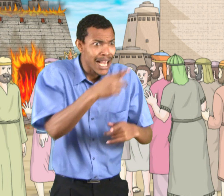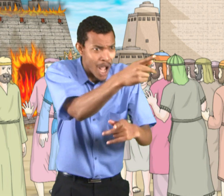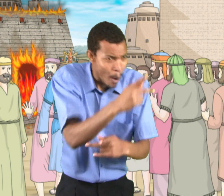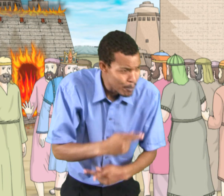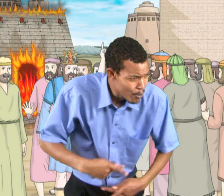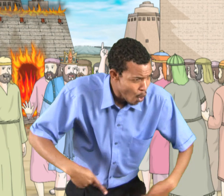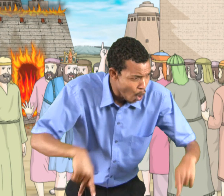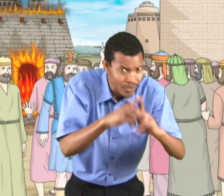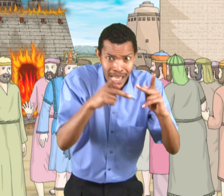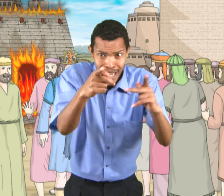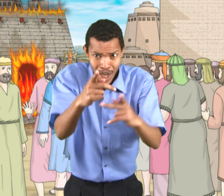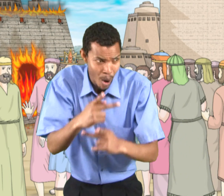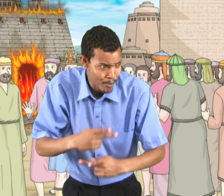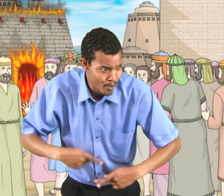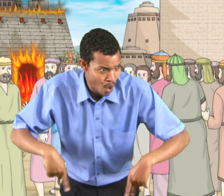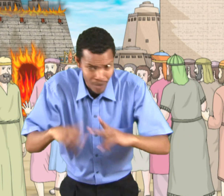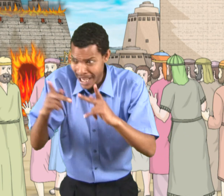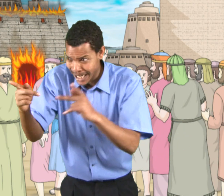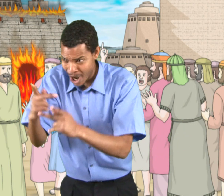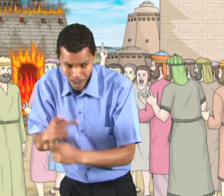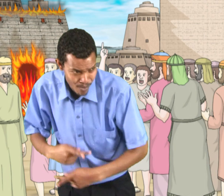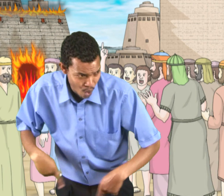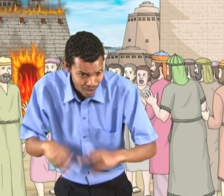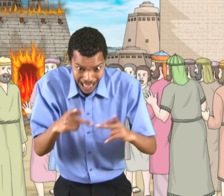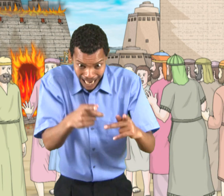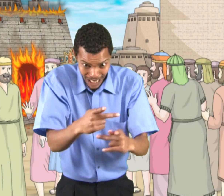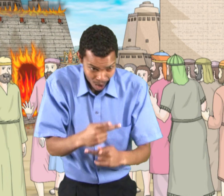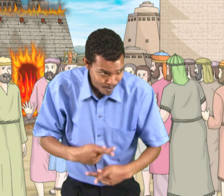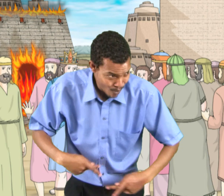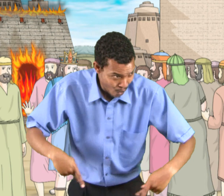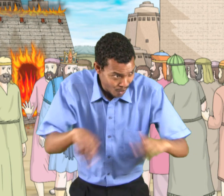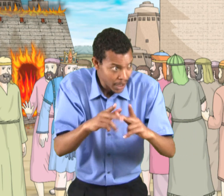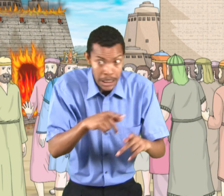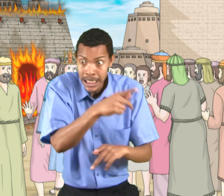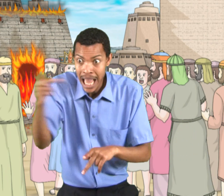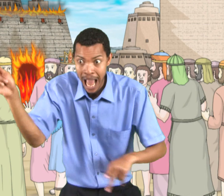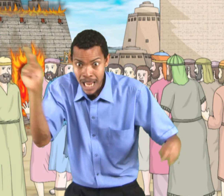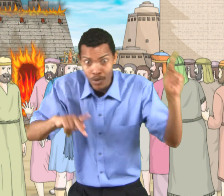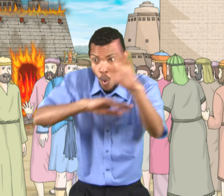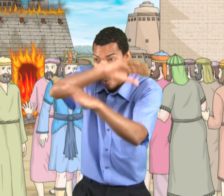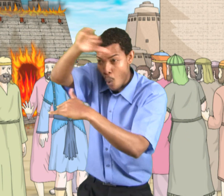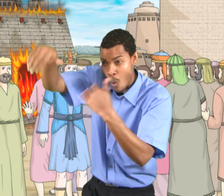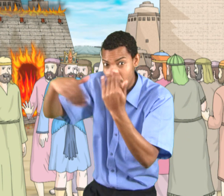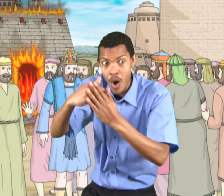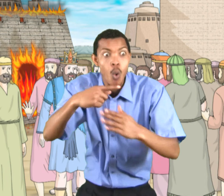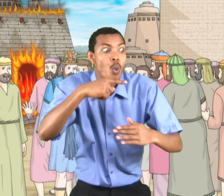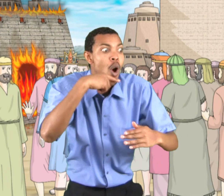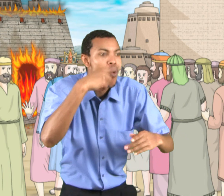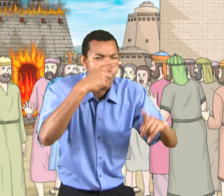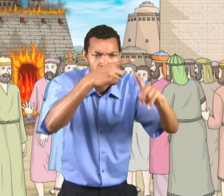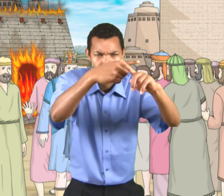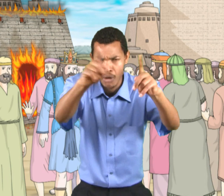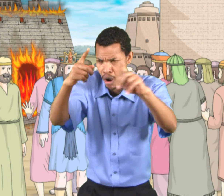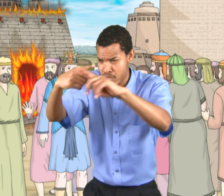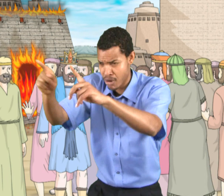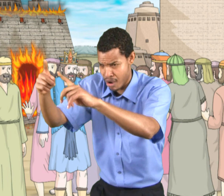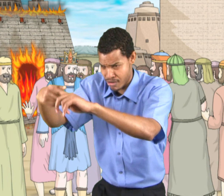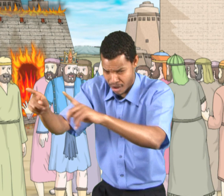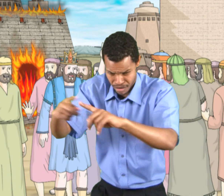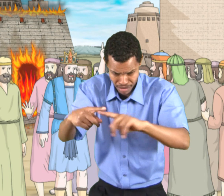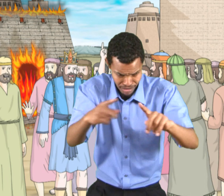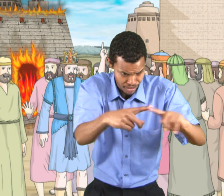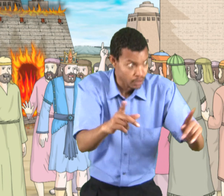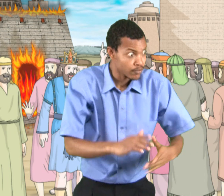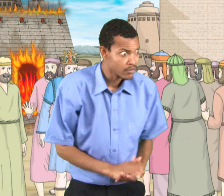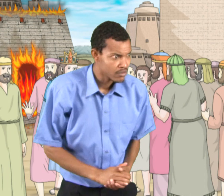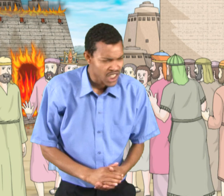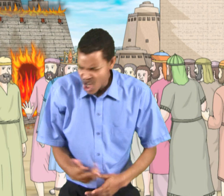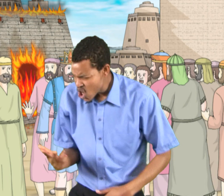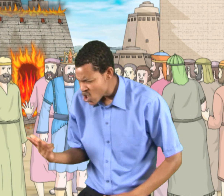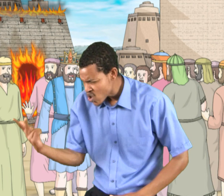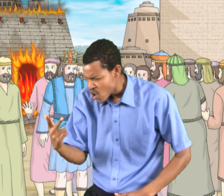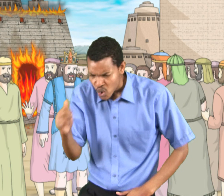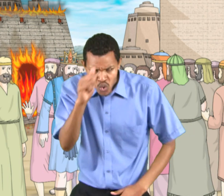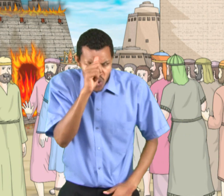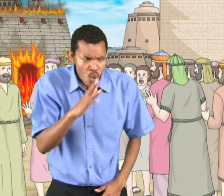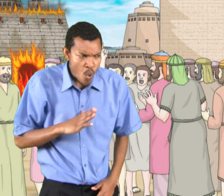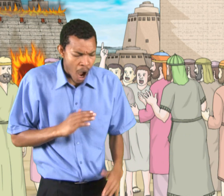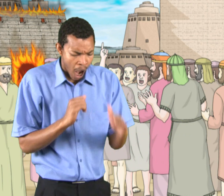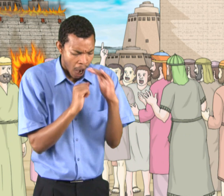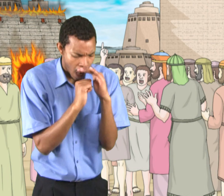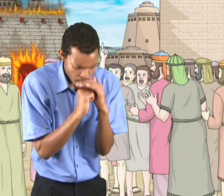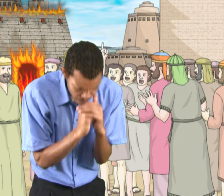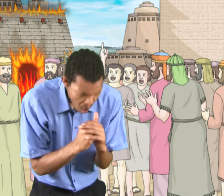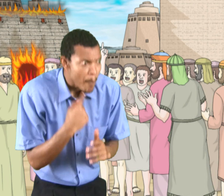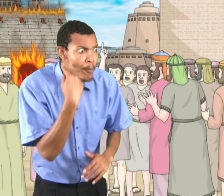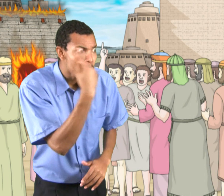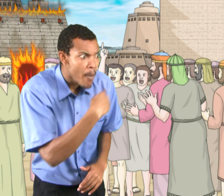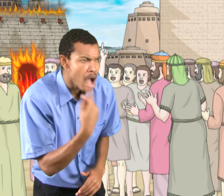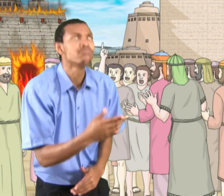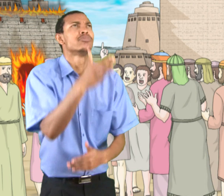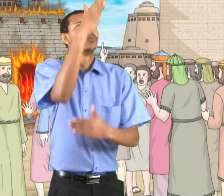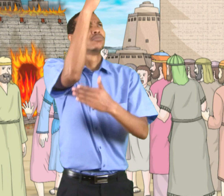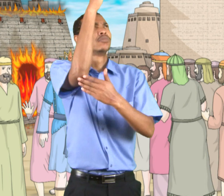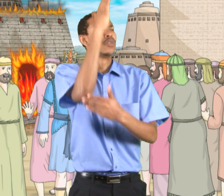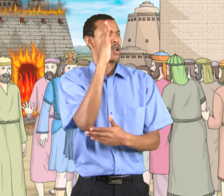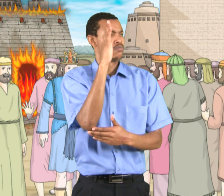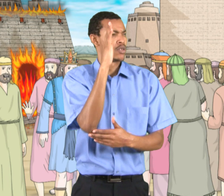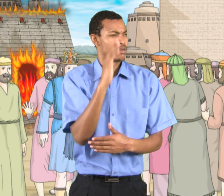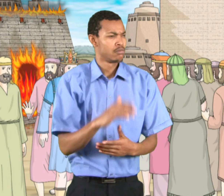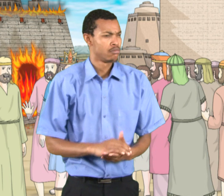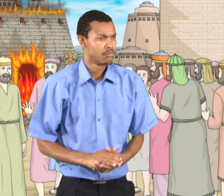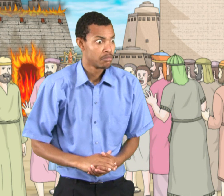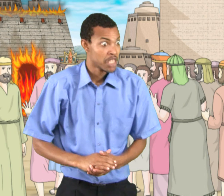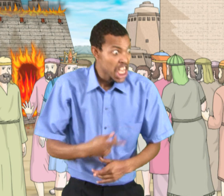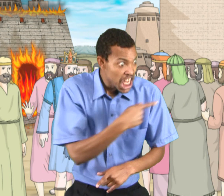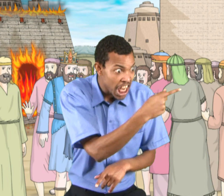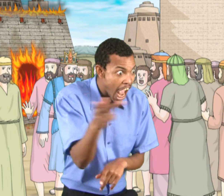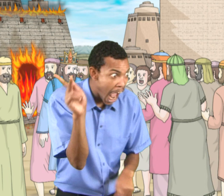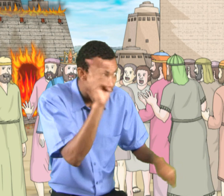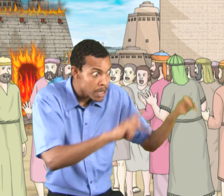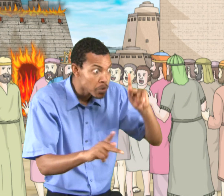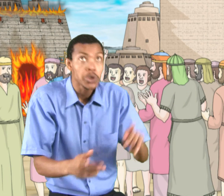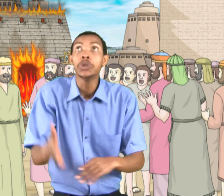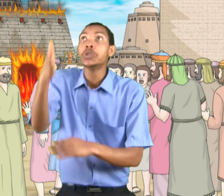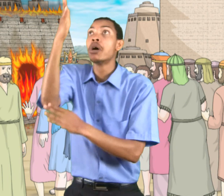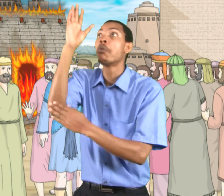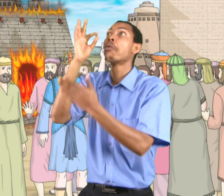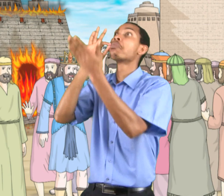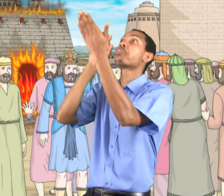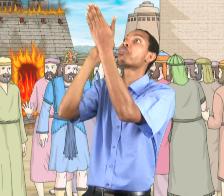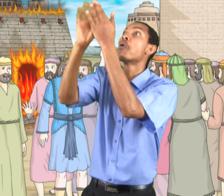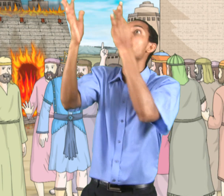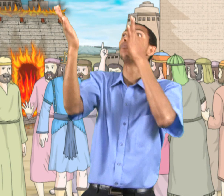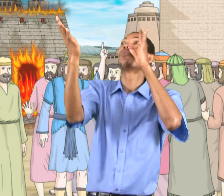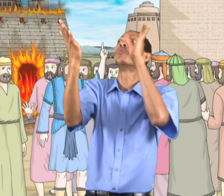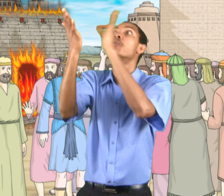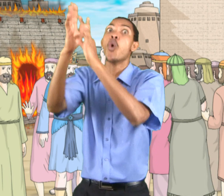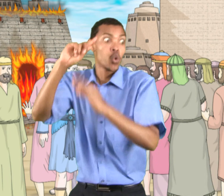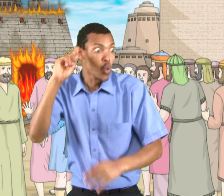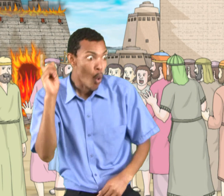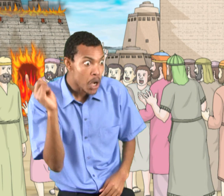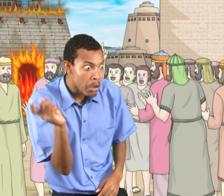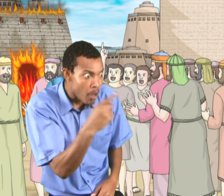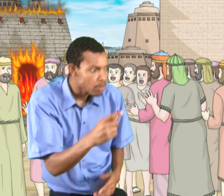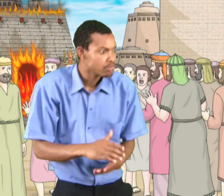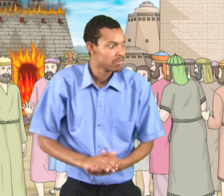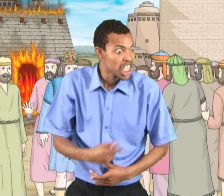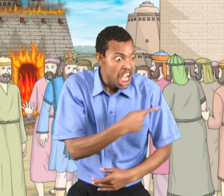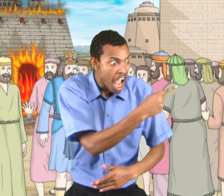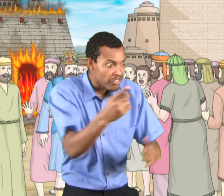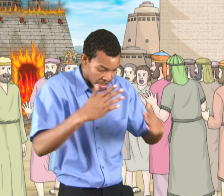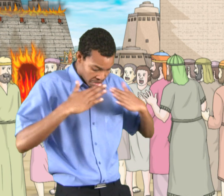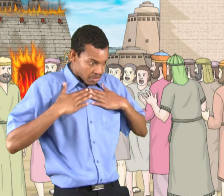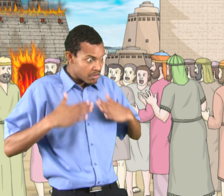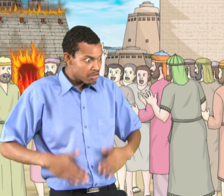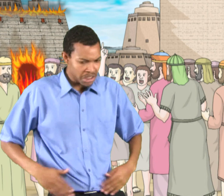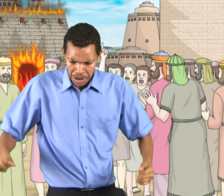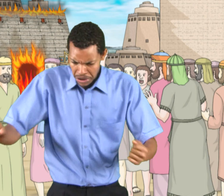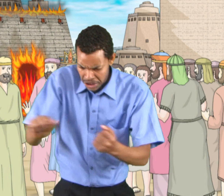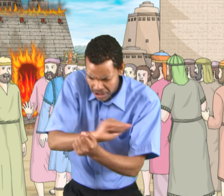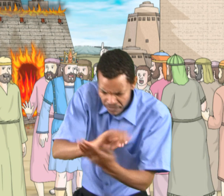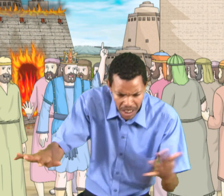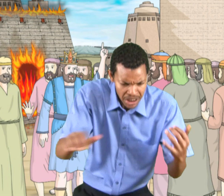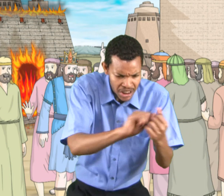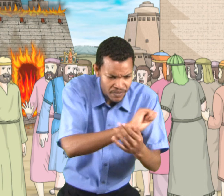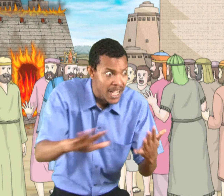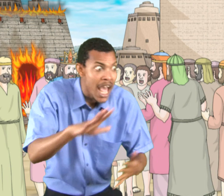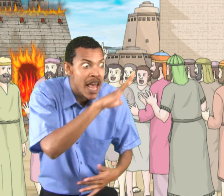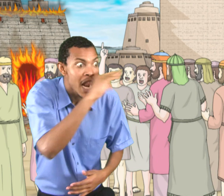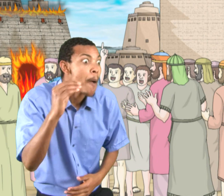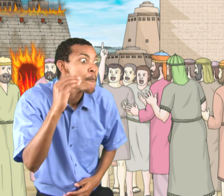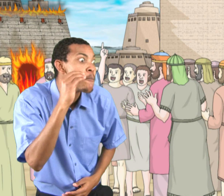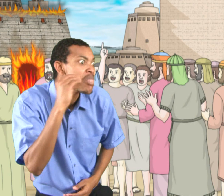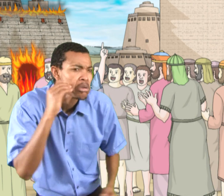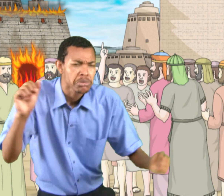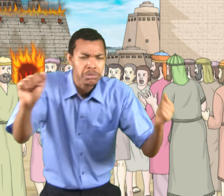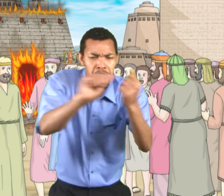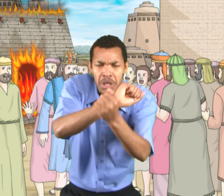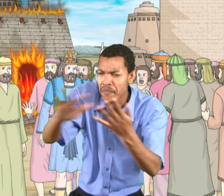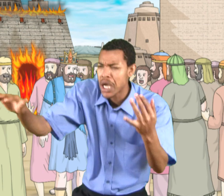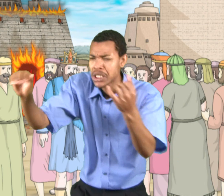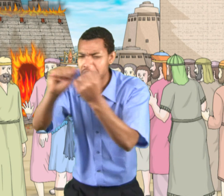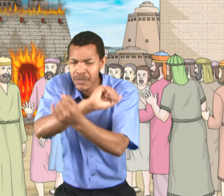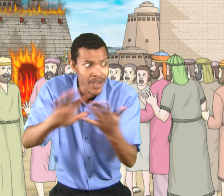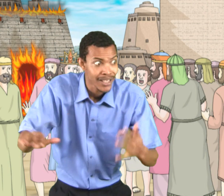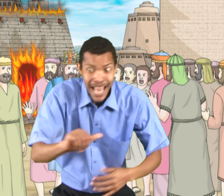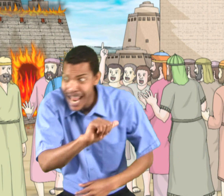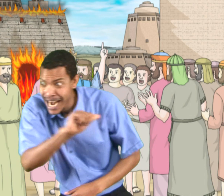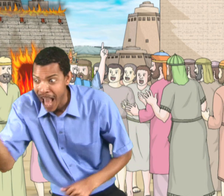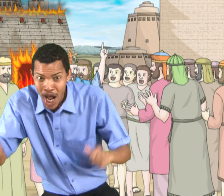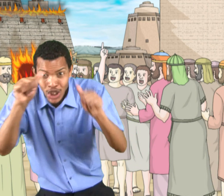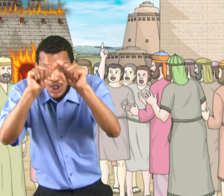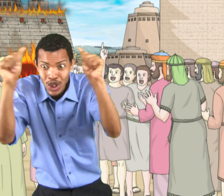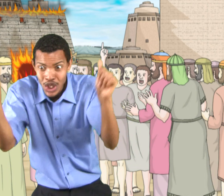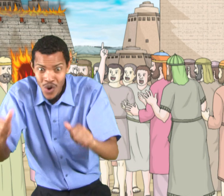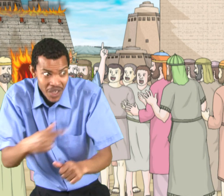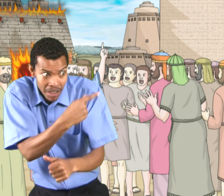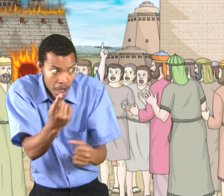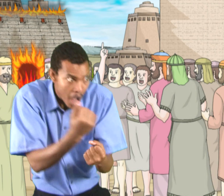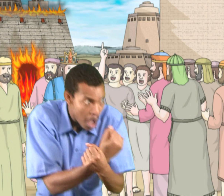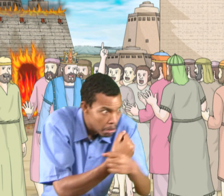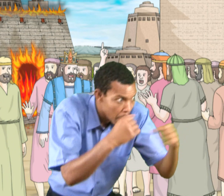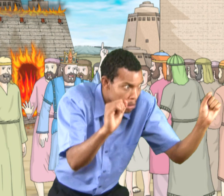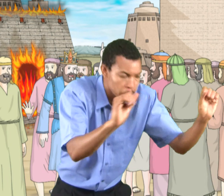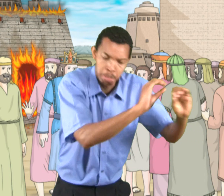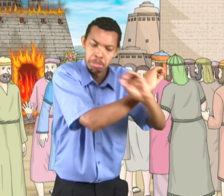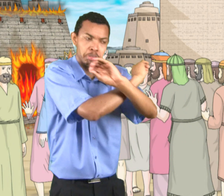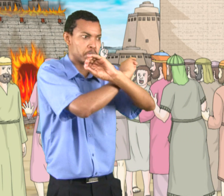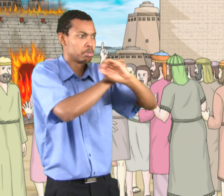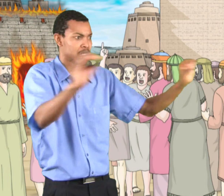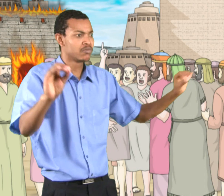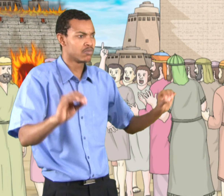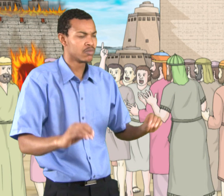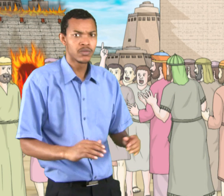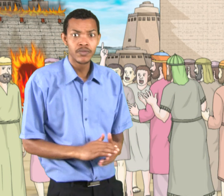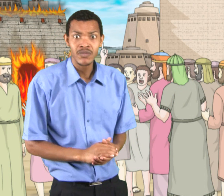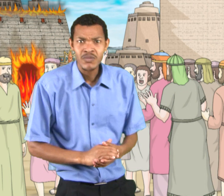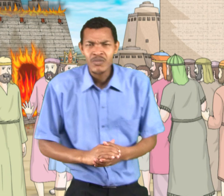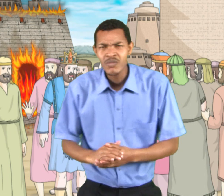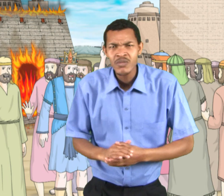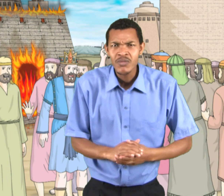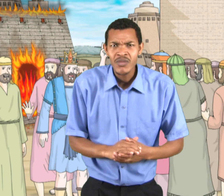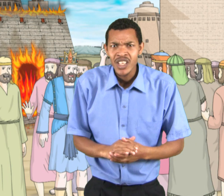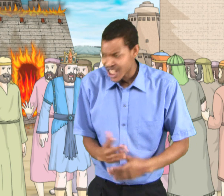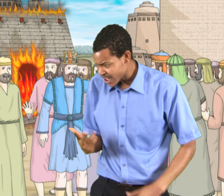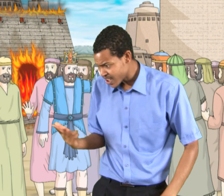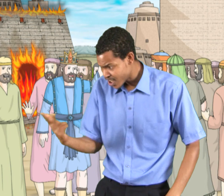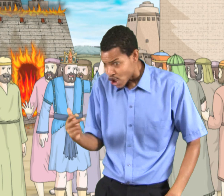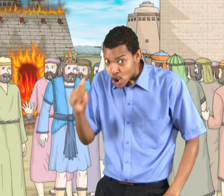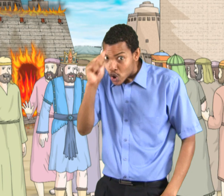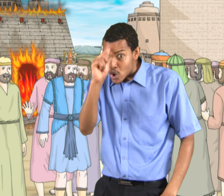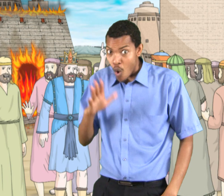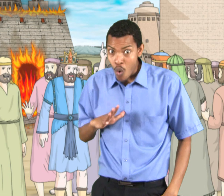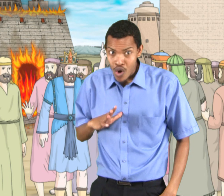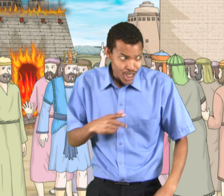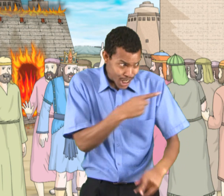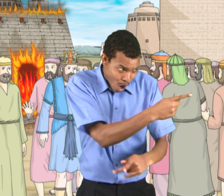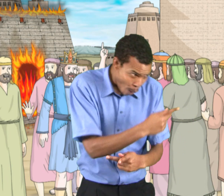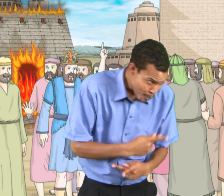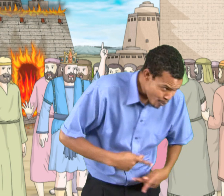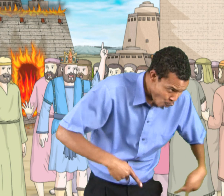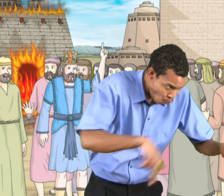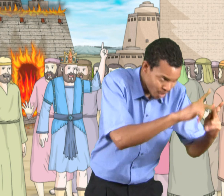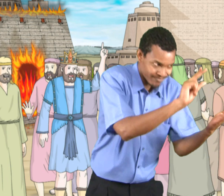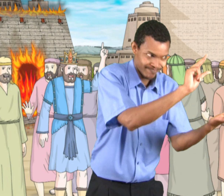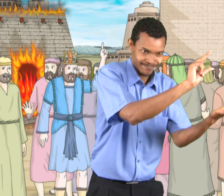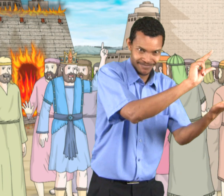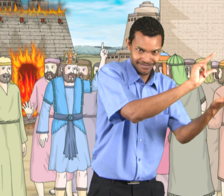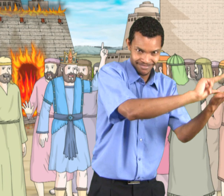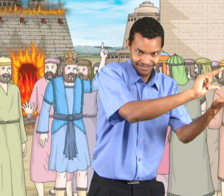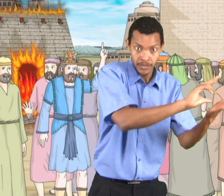Therefore I decree that the people of any nation or language who say anything offensive against the God of Shadrach, Meshach, and Abednego will be cut into pieces and their houses reduced to rubble.